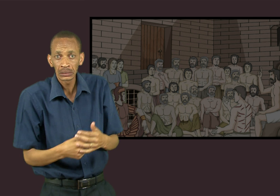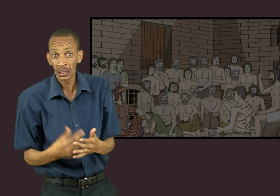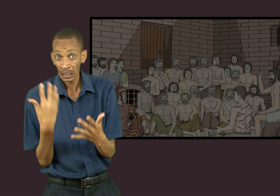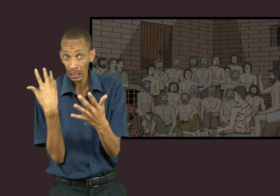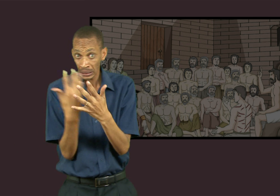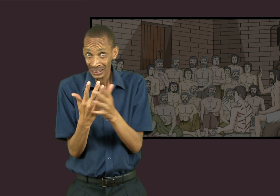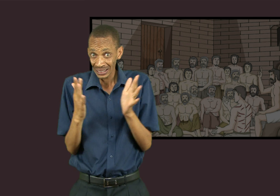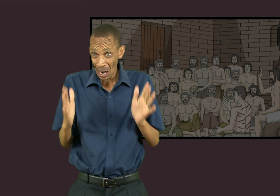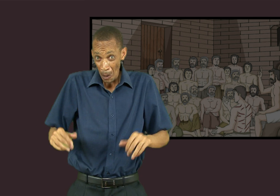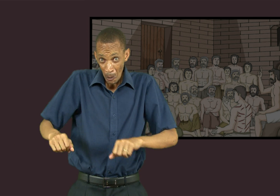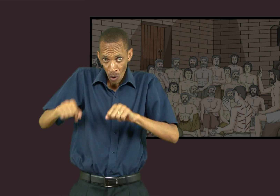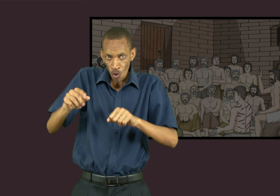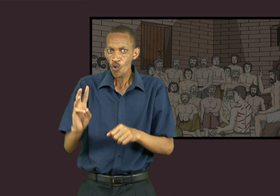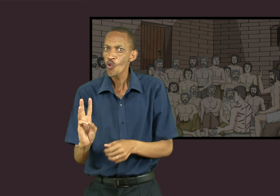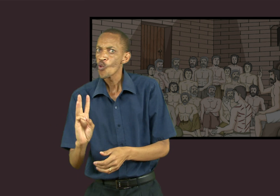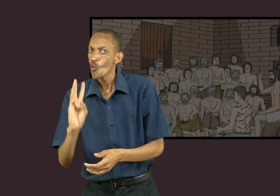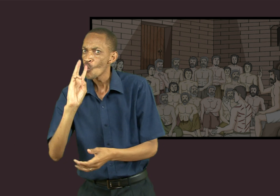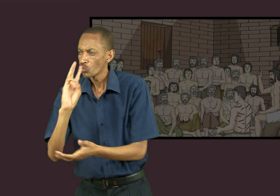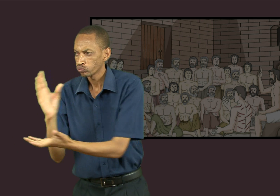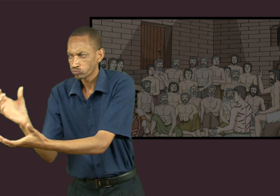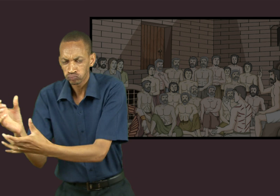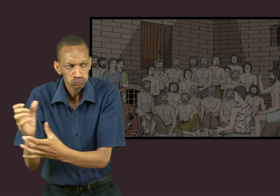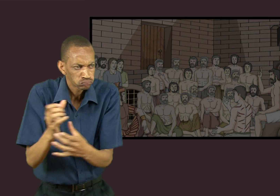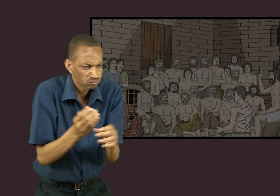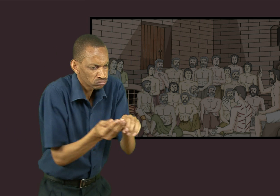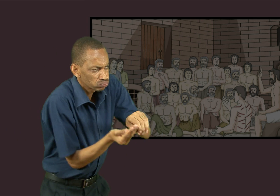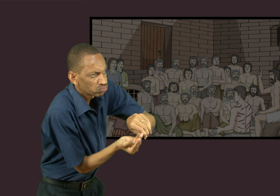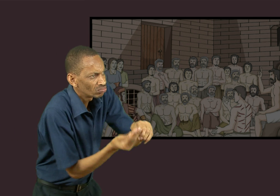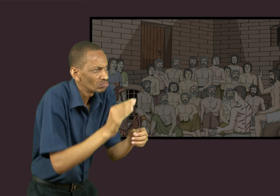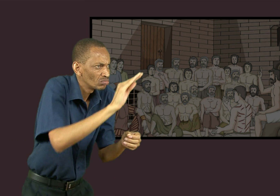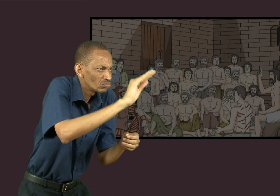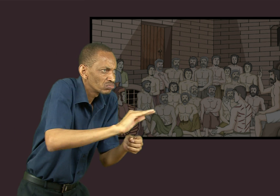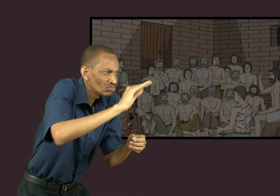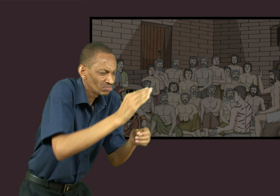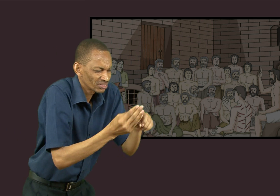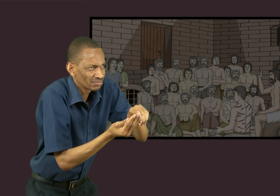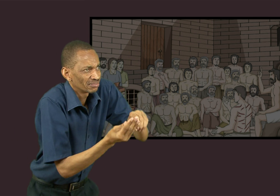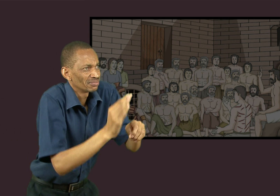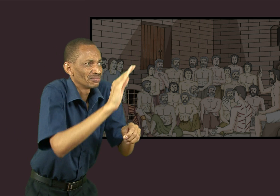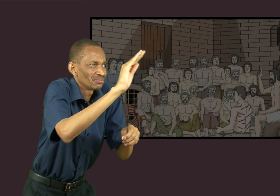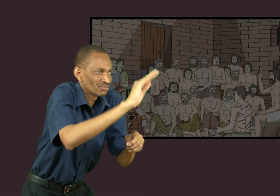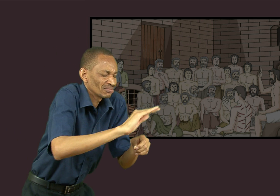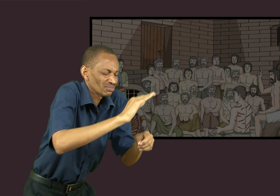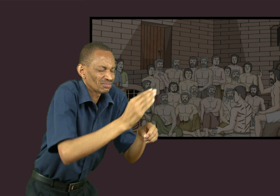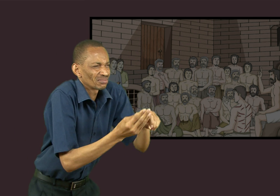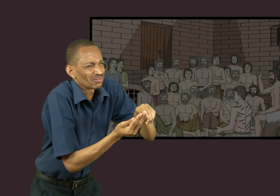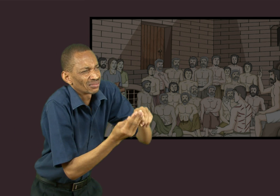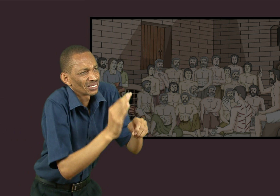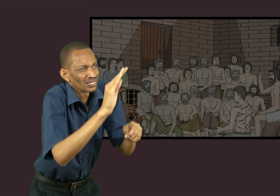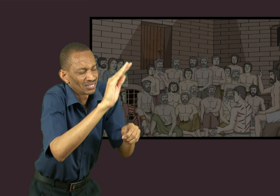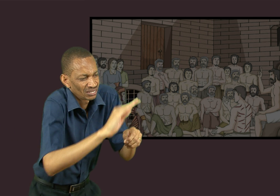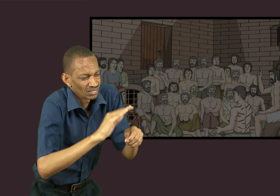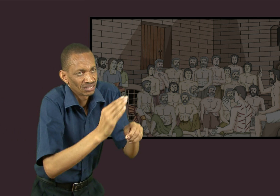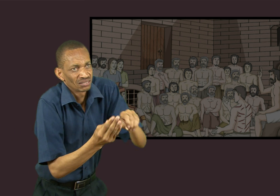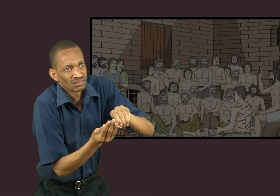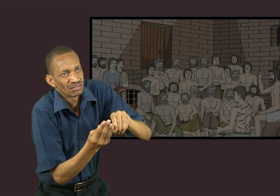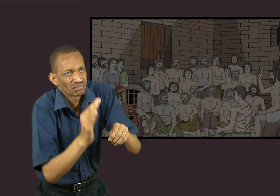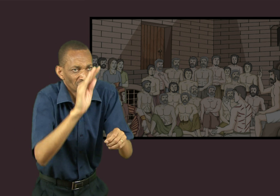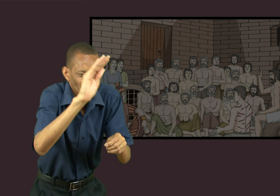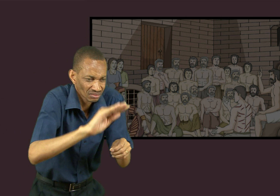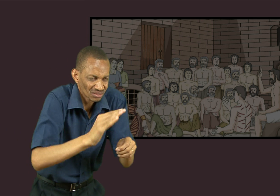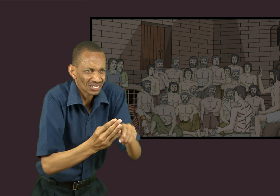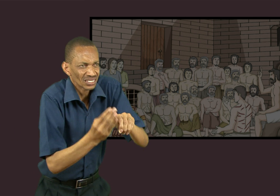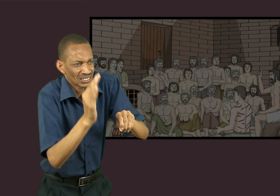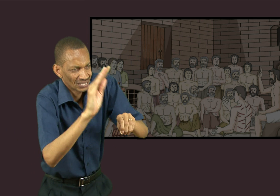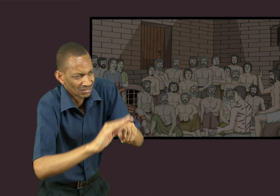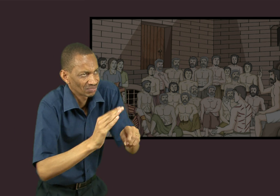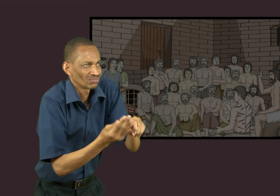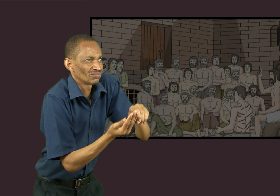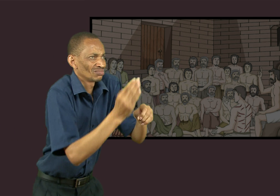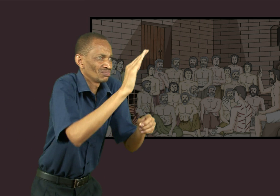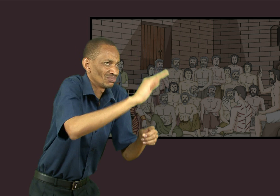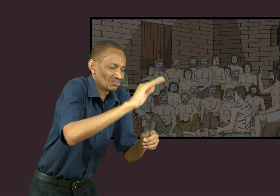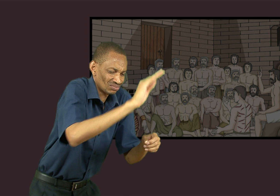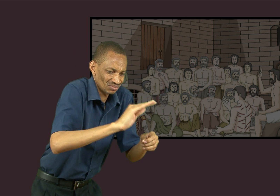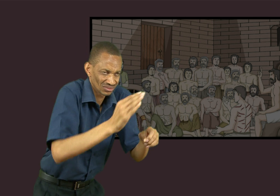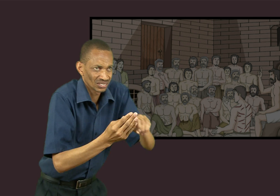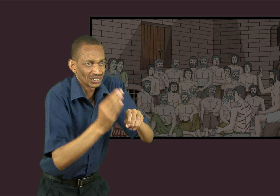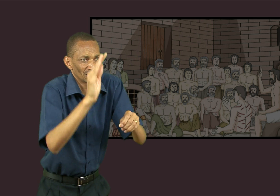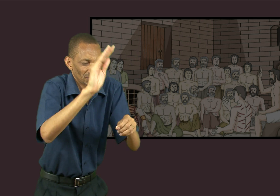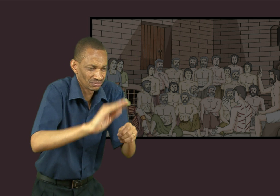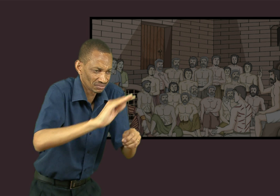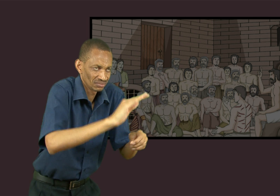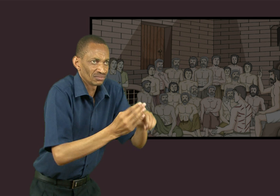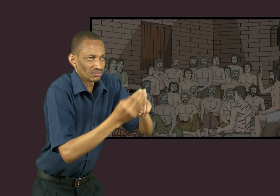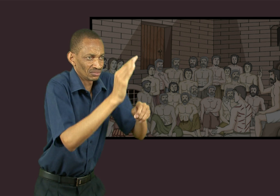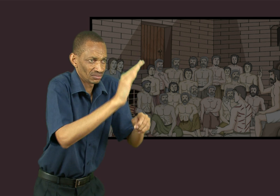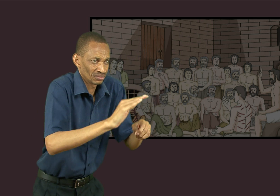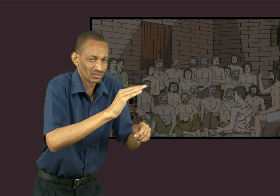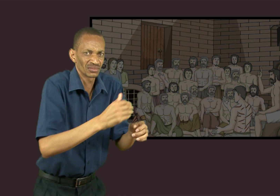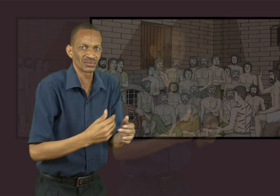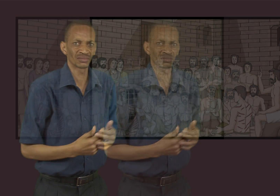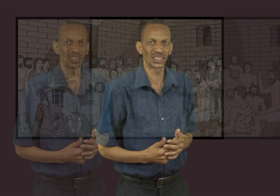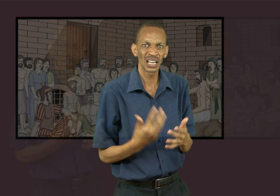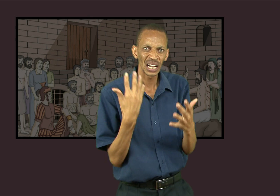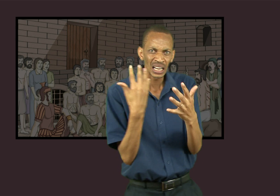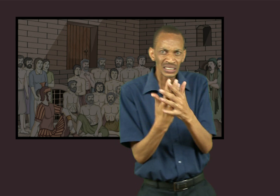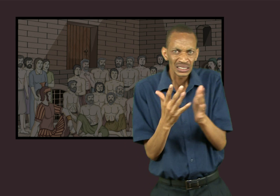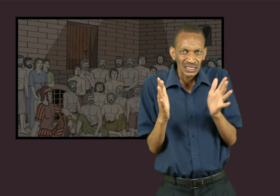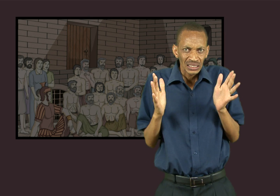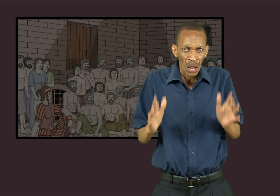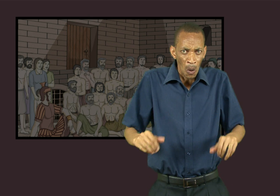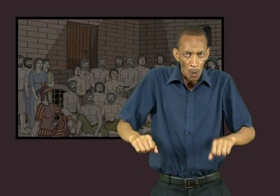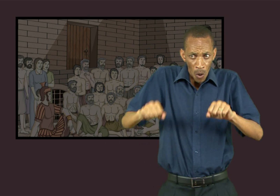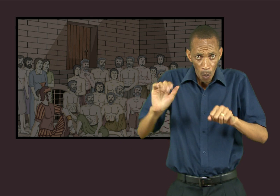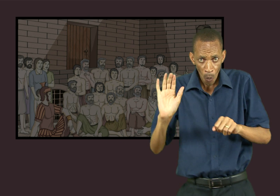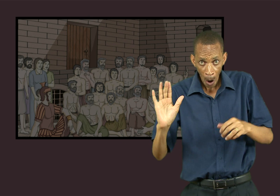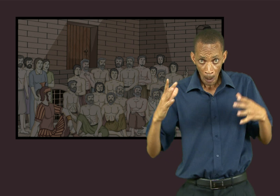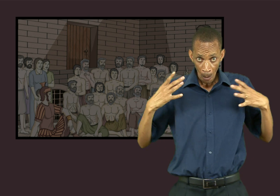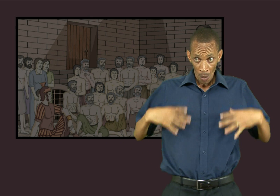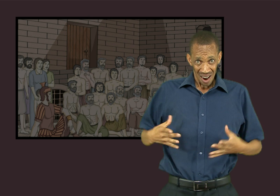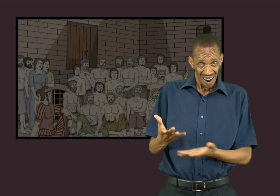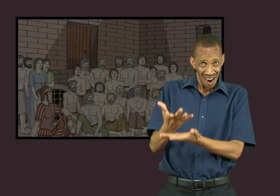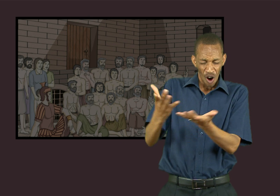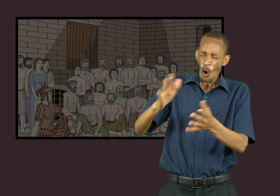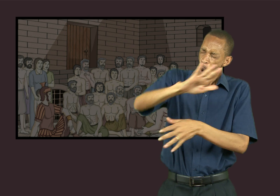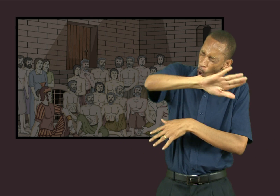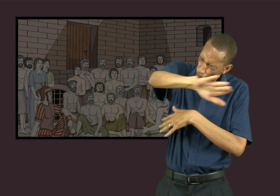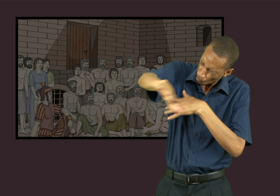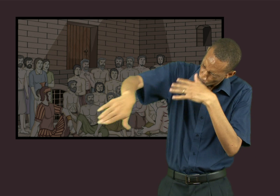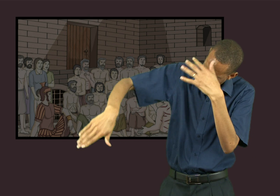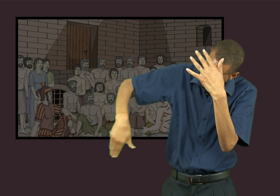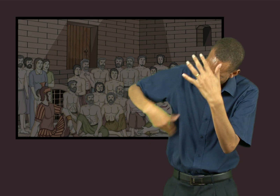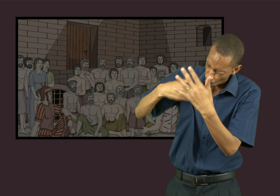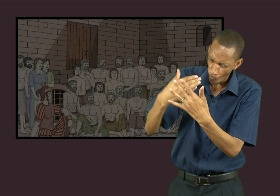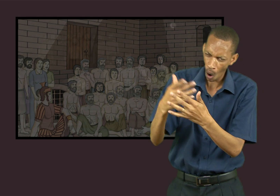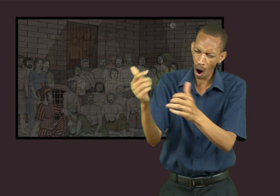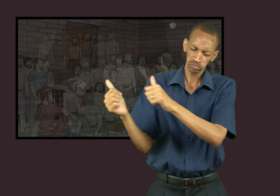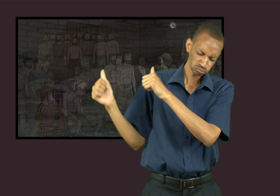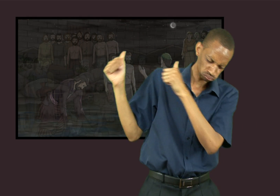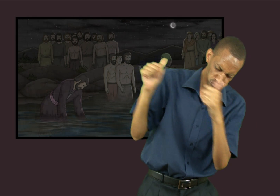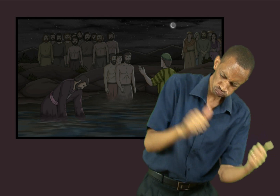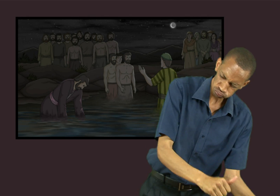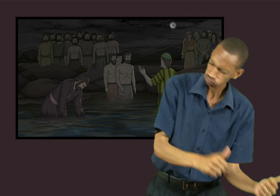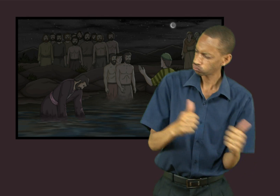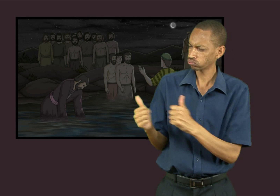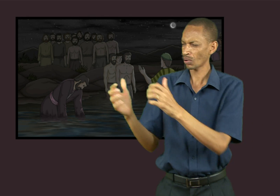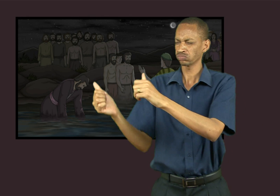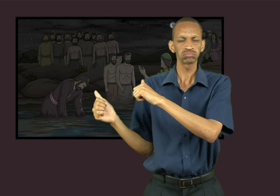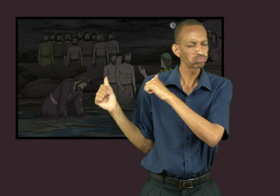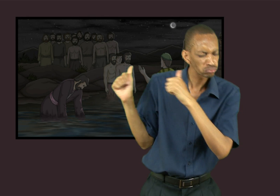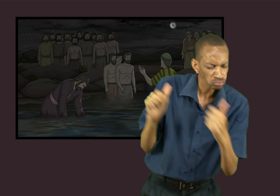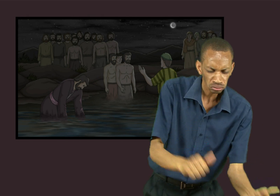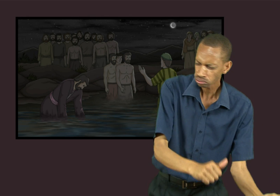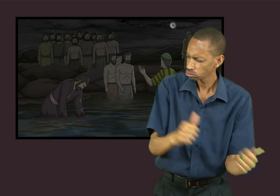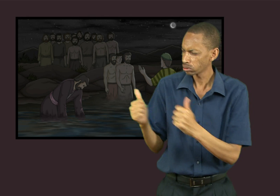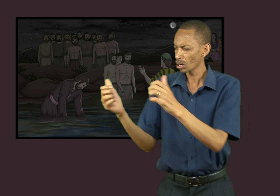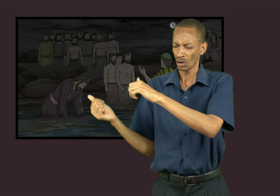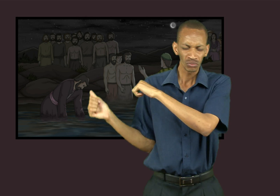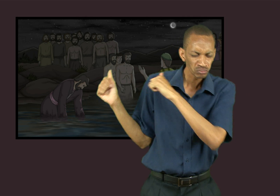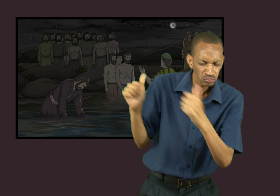At that hour of the night, the jailer took them and washed their wounds.